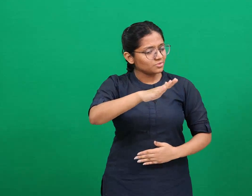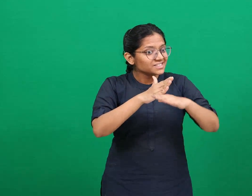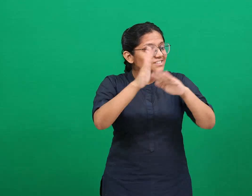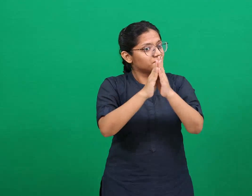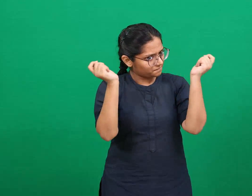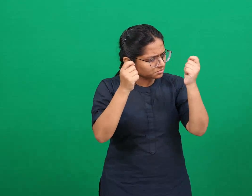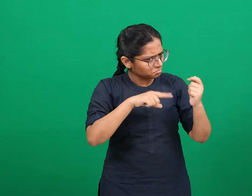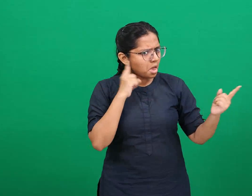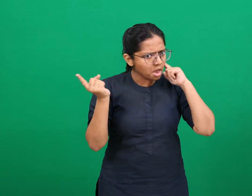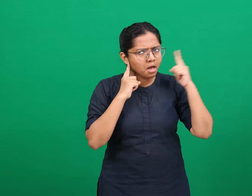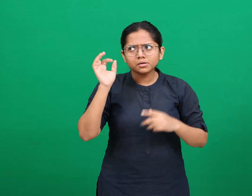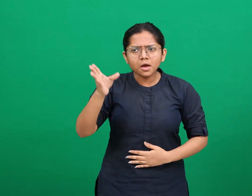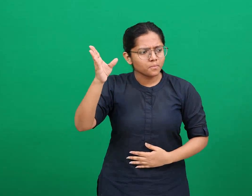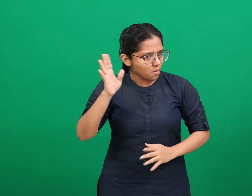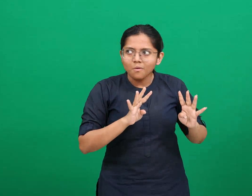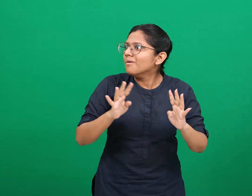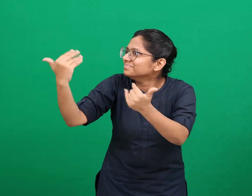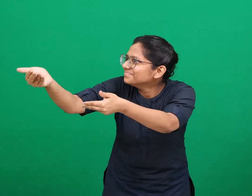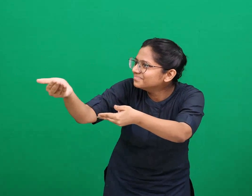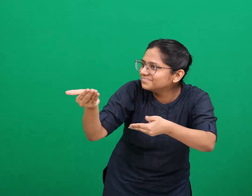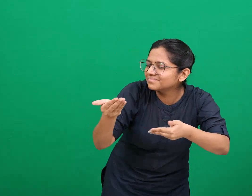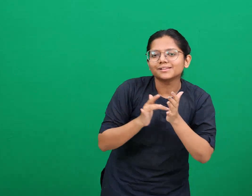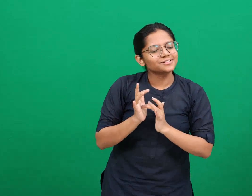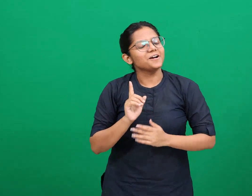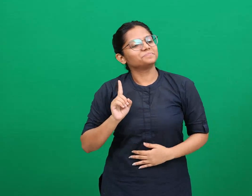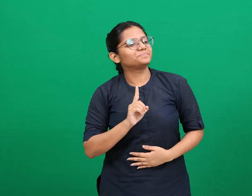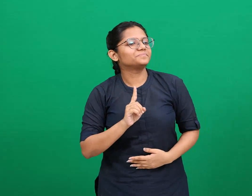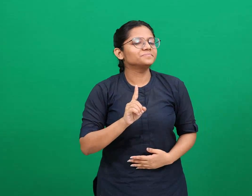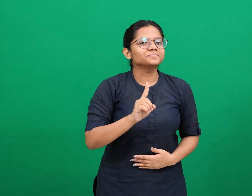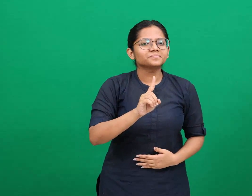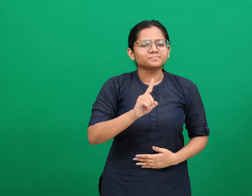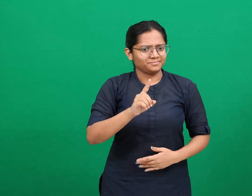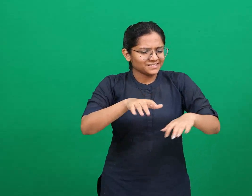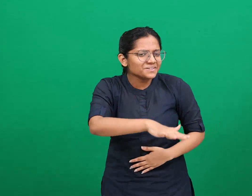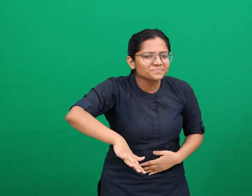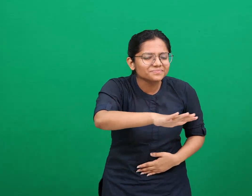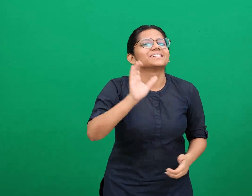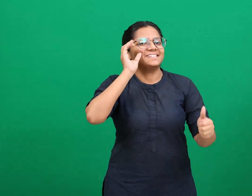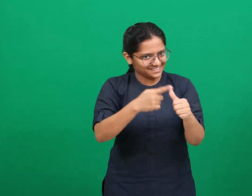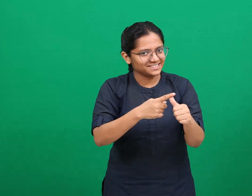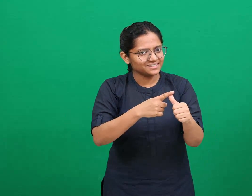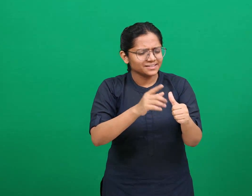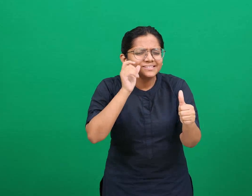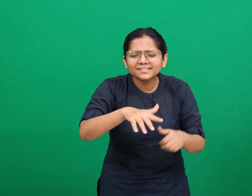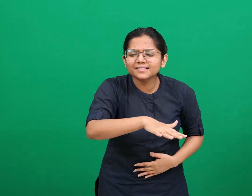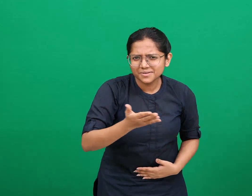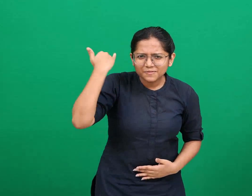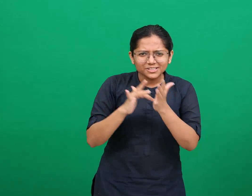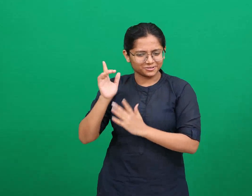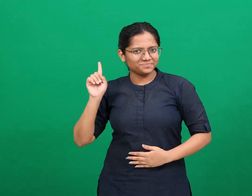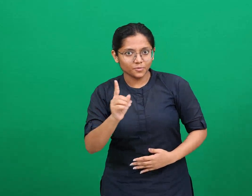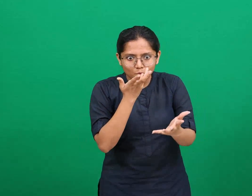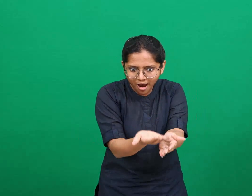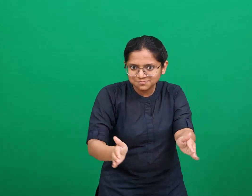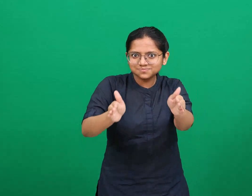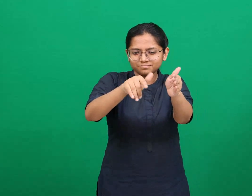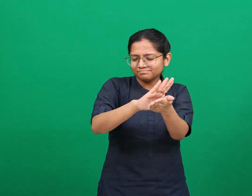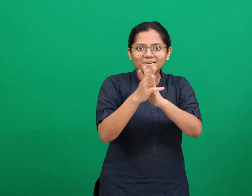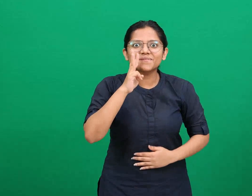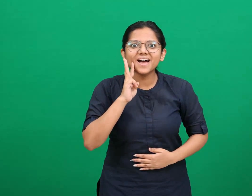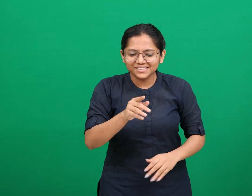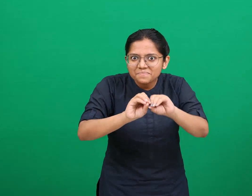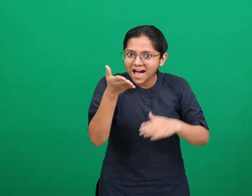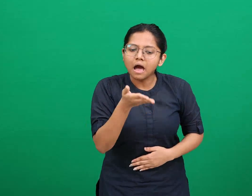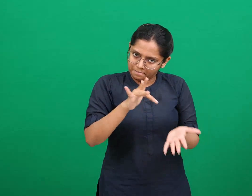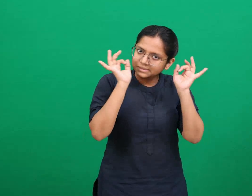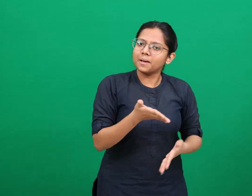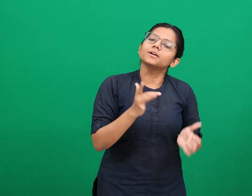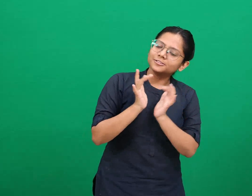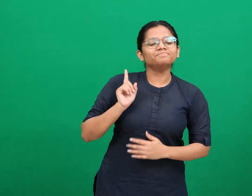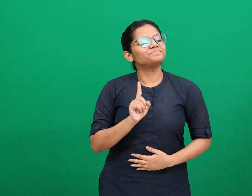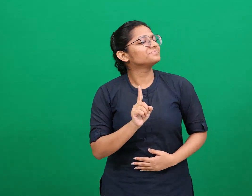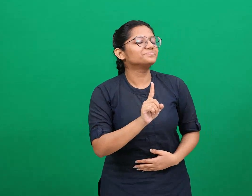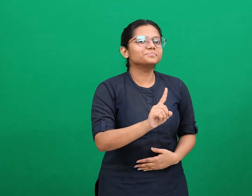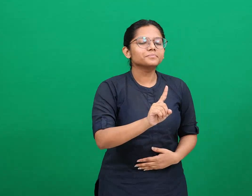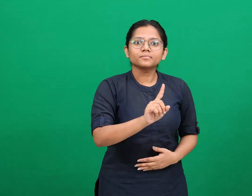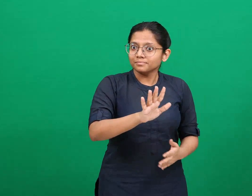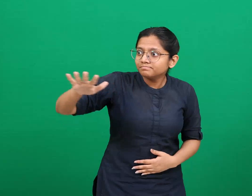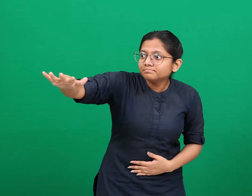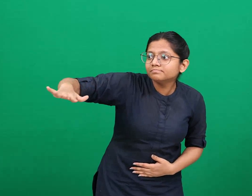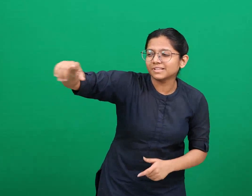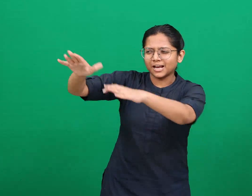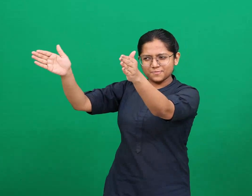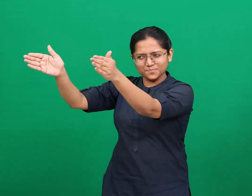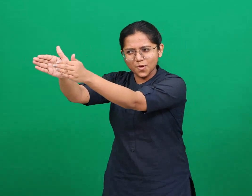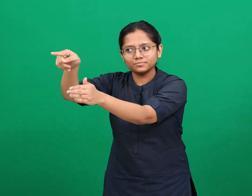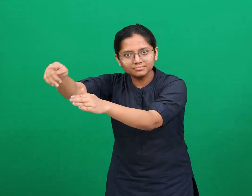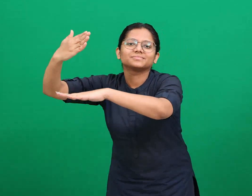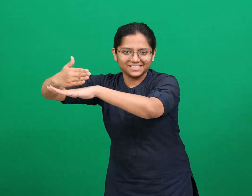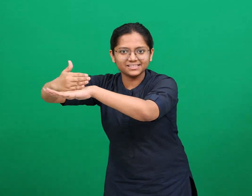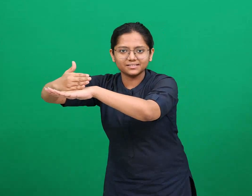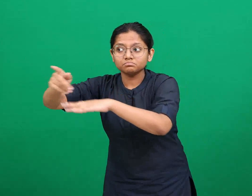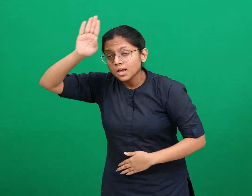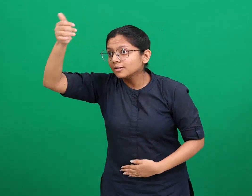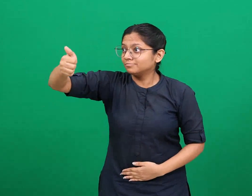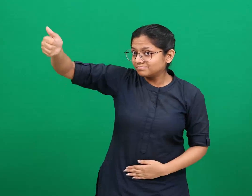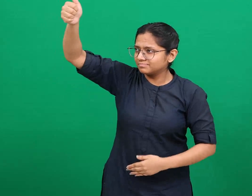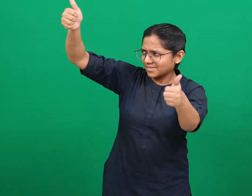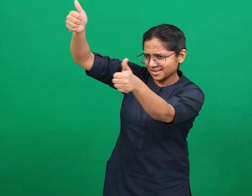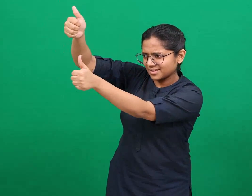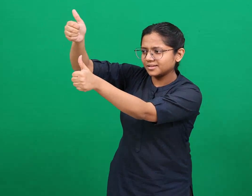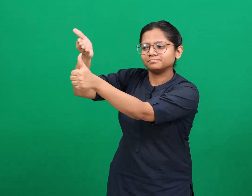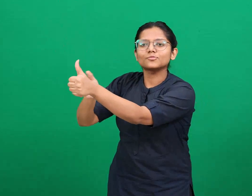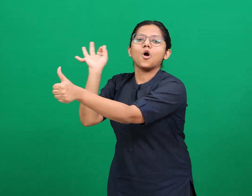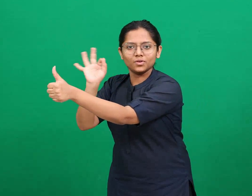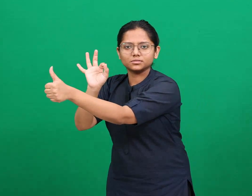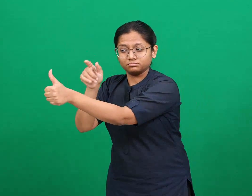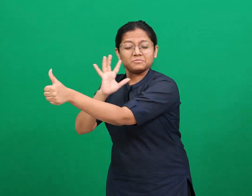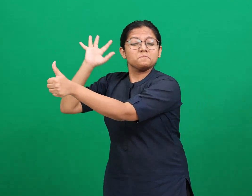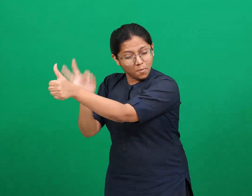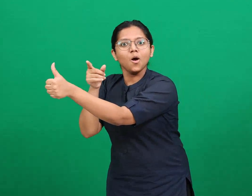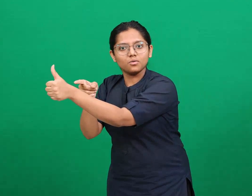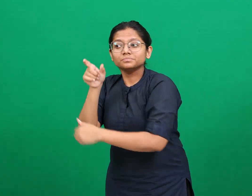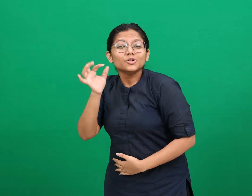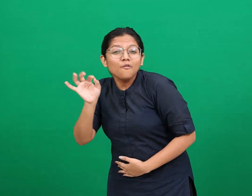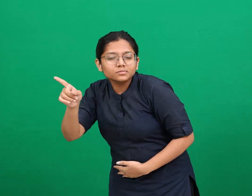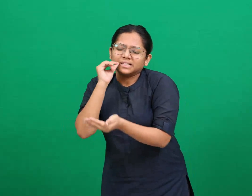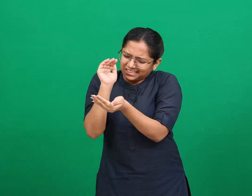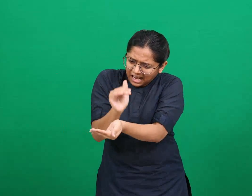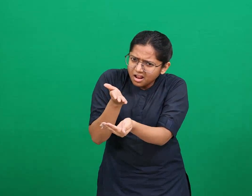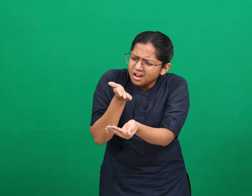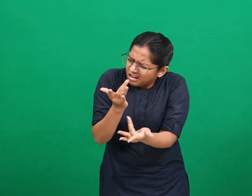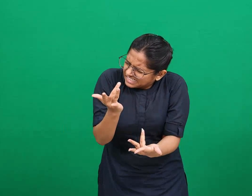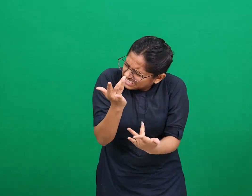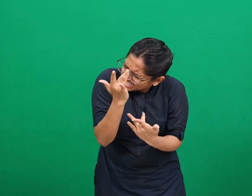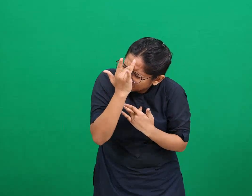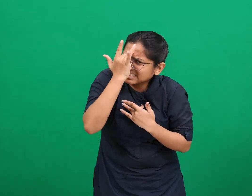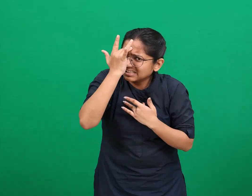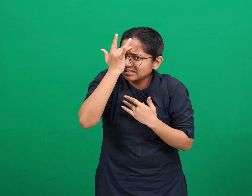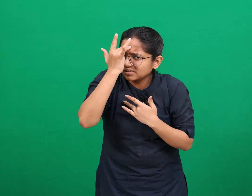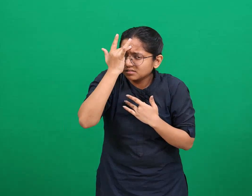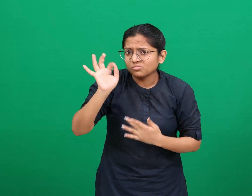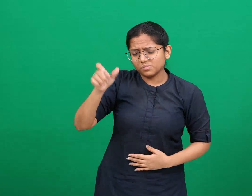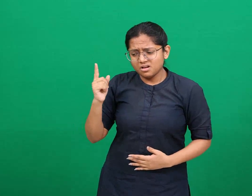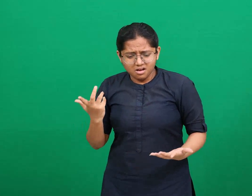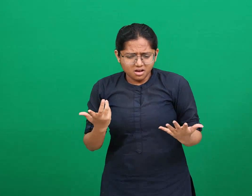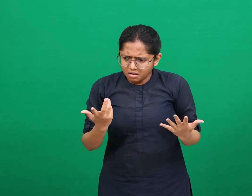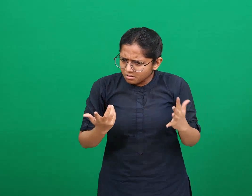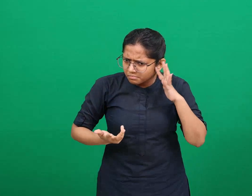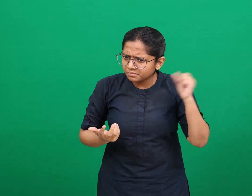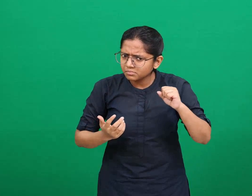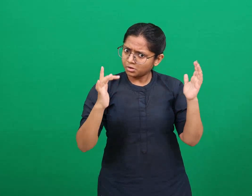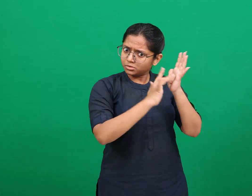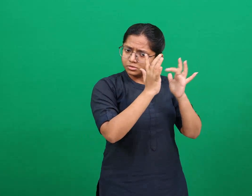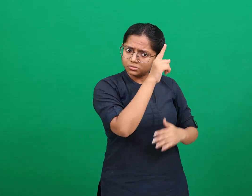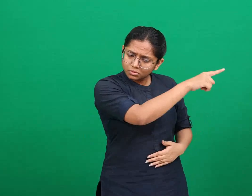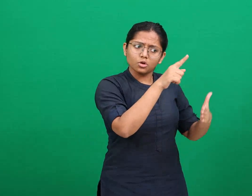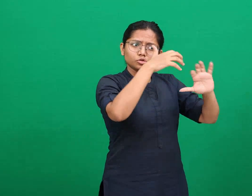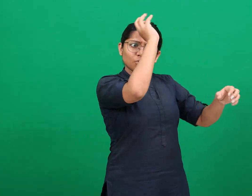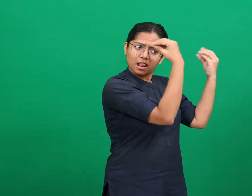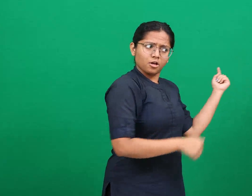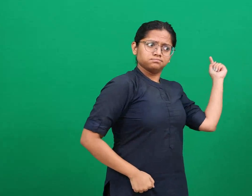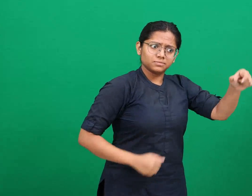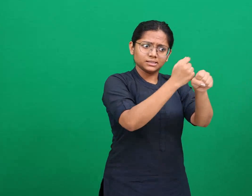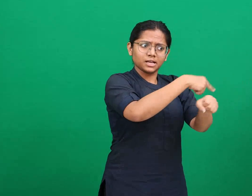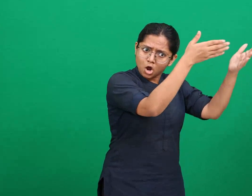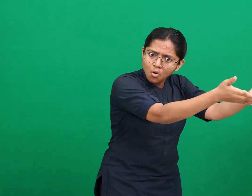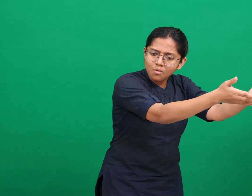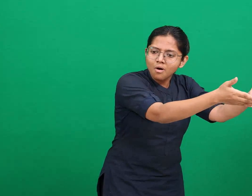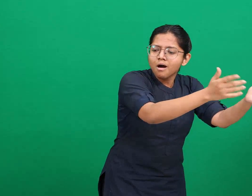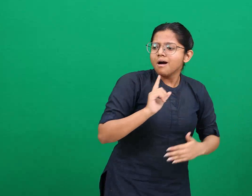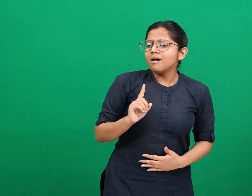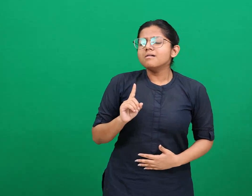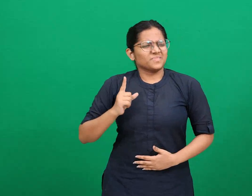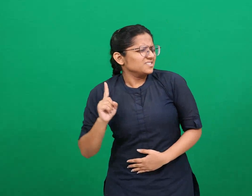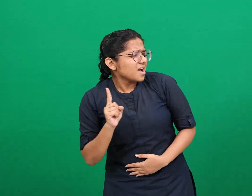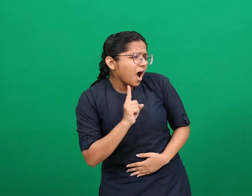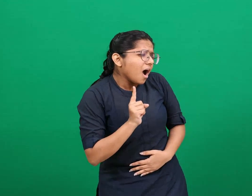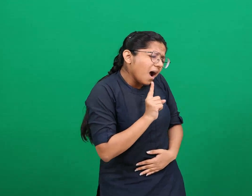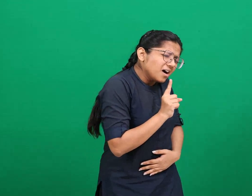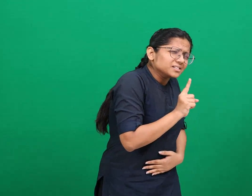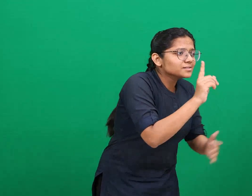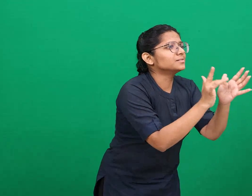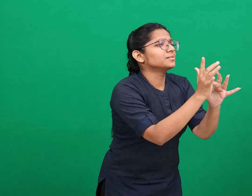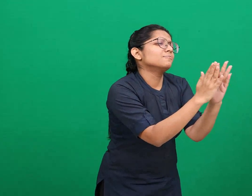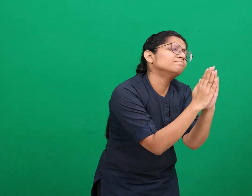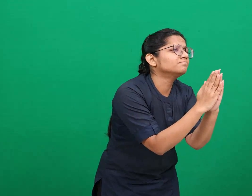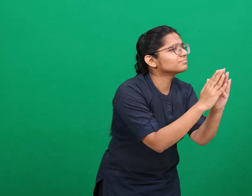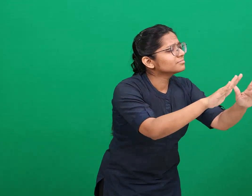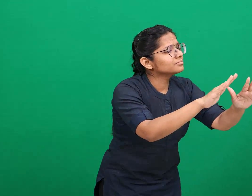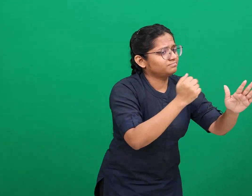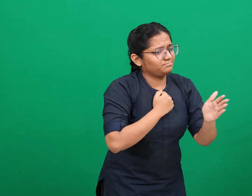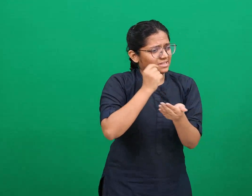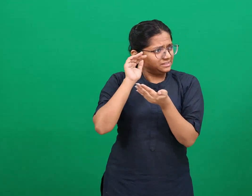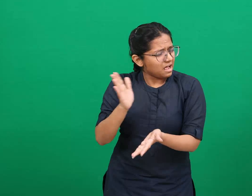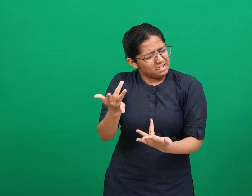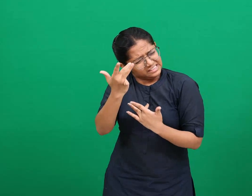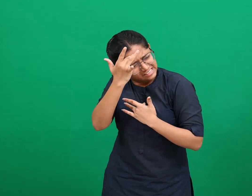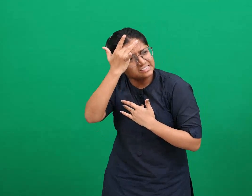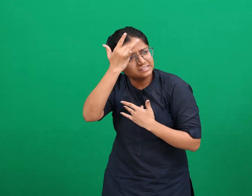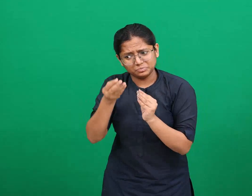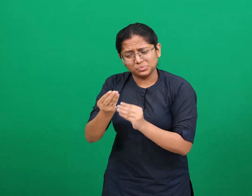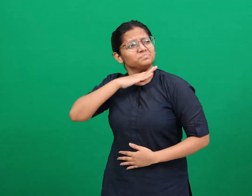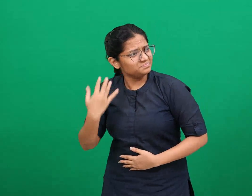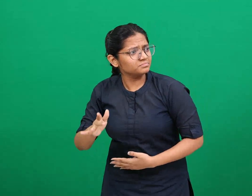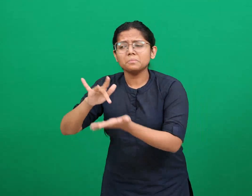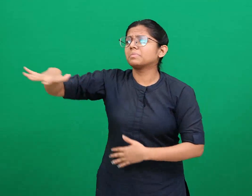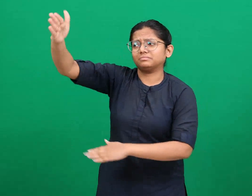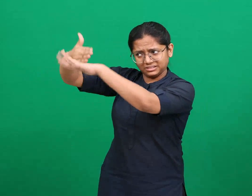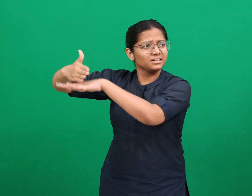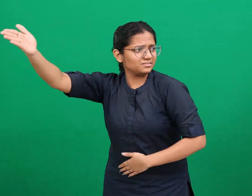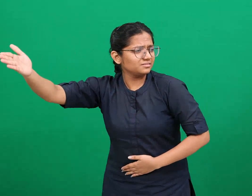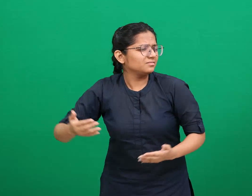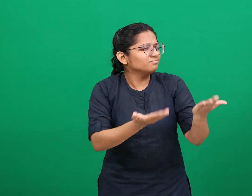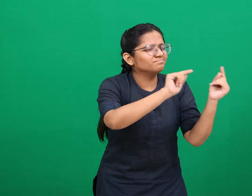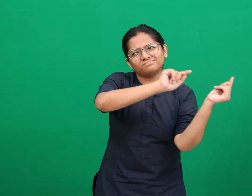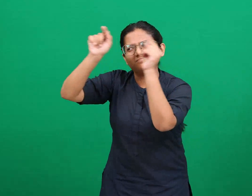So once again He came to Cana in Galilee, where He had turned the water into wine. And there was a royal official whose son lay sick at Capernaum. When he heard that Jesus had come from Judea to Galilee, he went and begged Him to come down and heal his son, who was about to die.